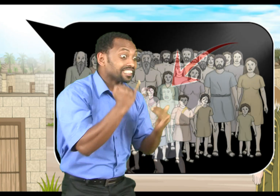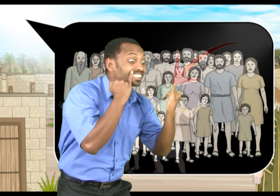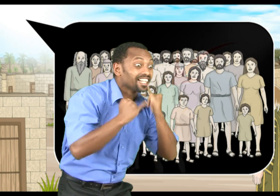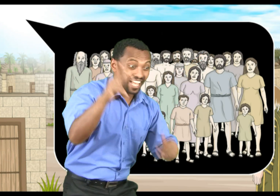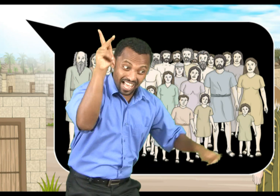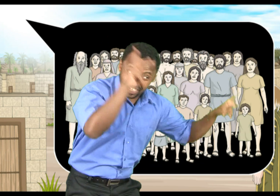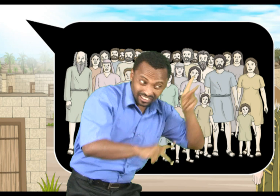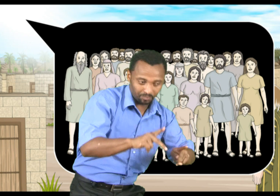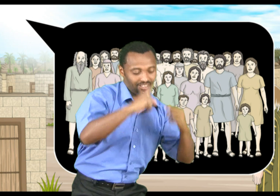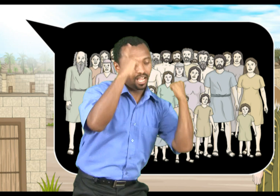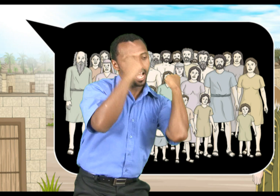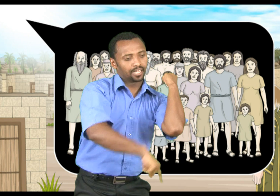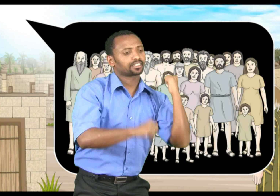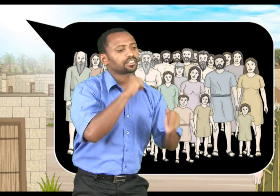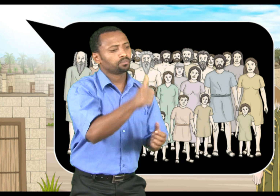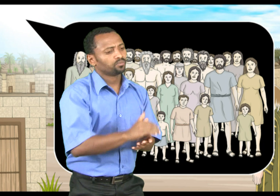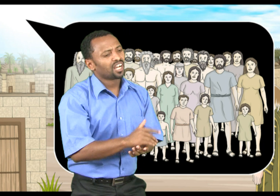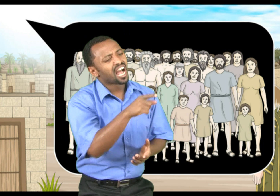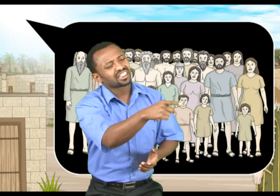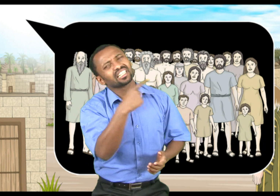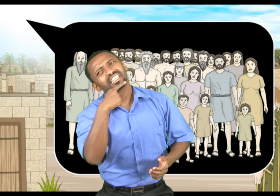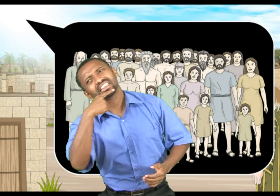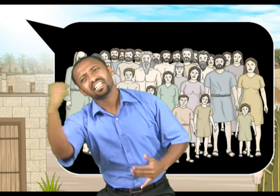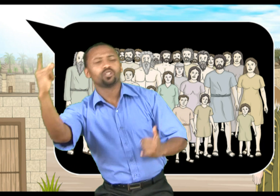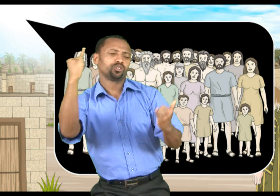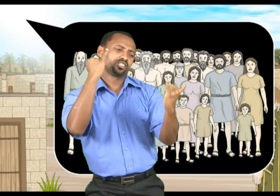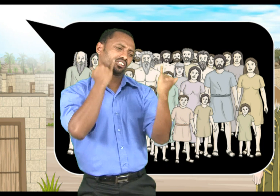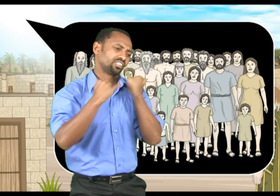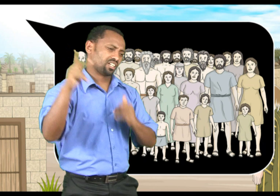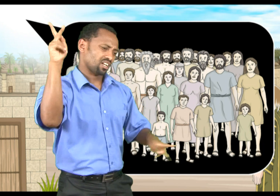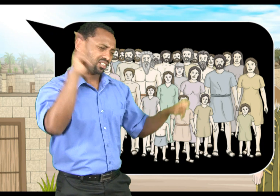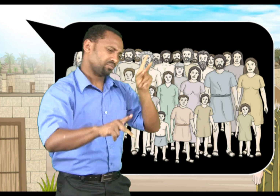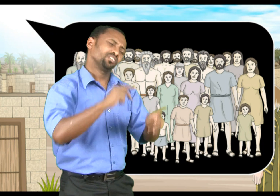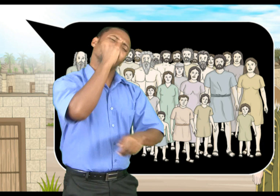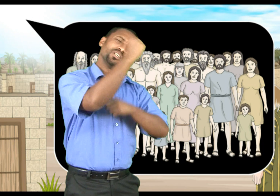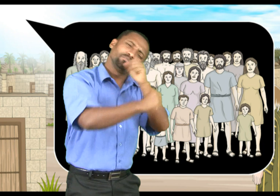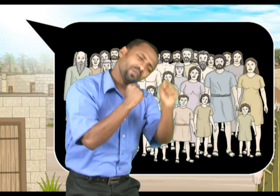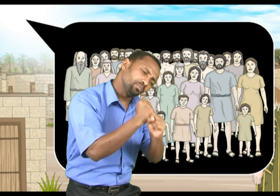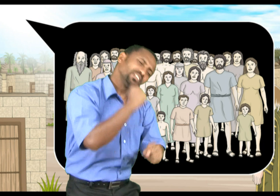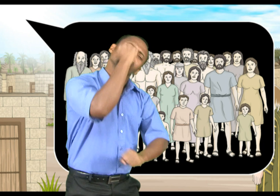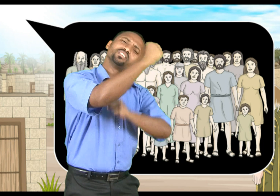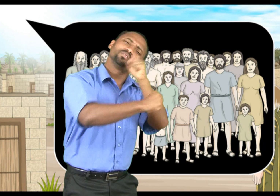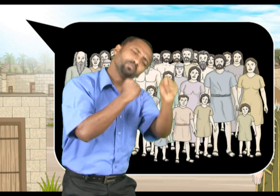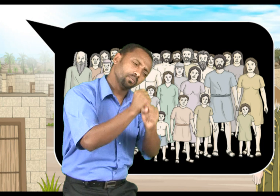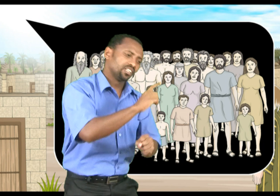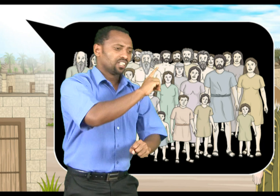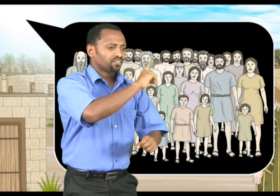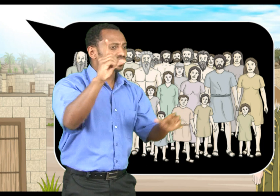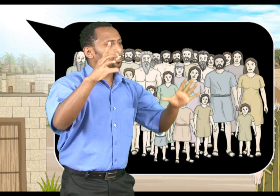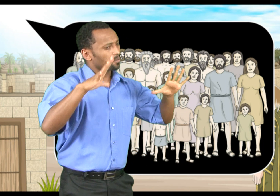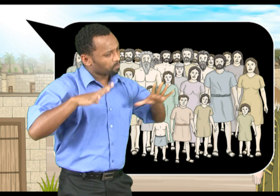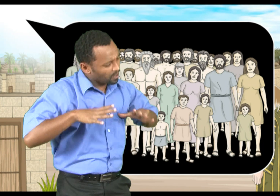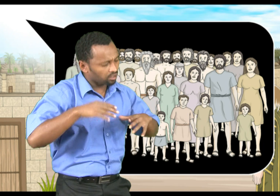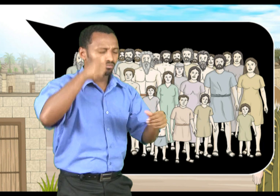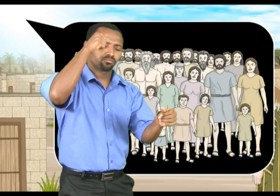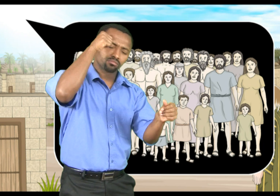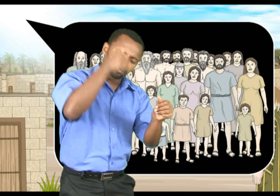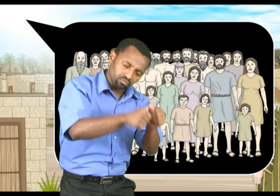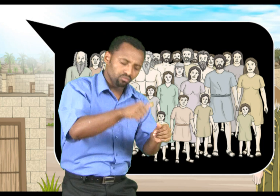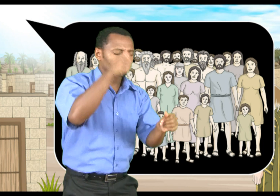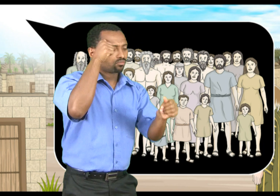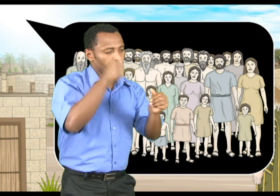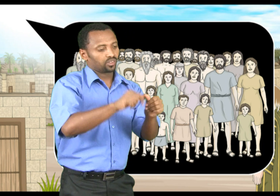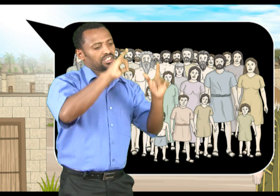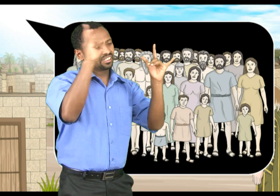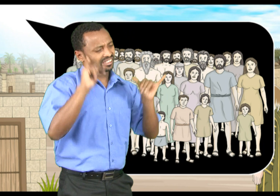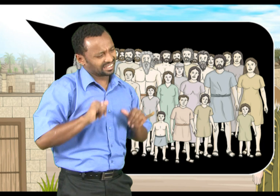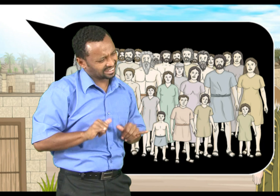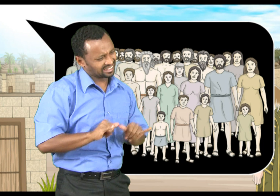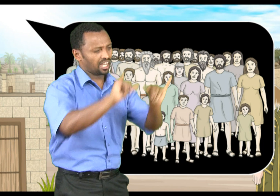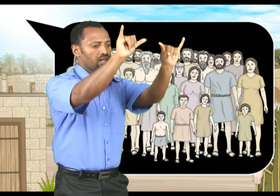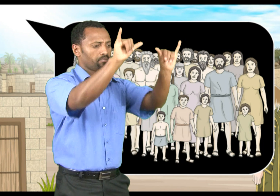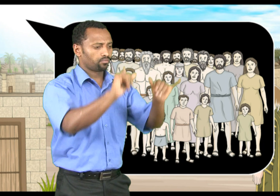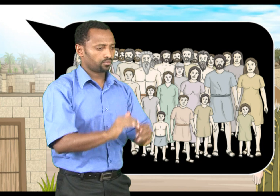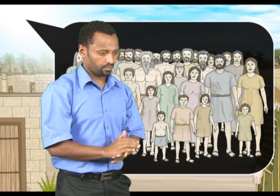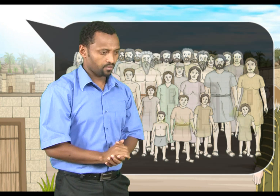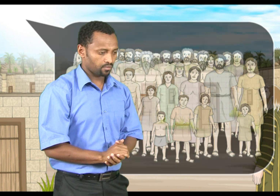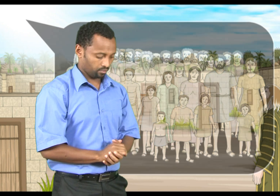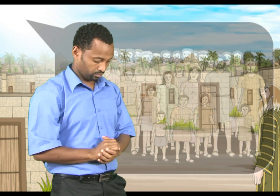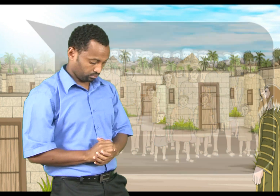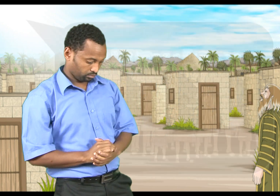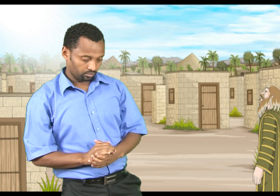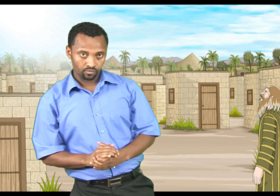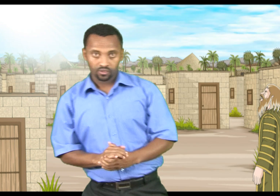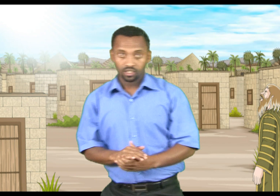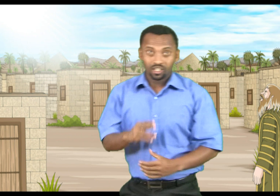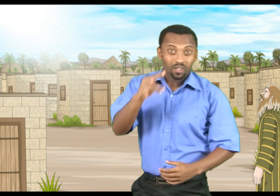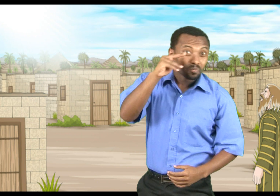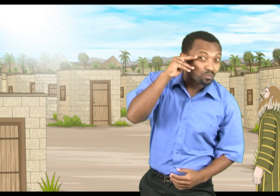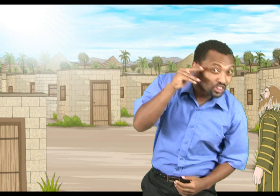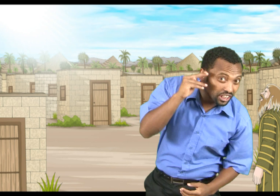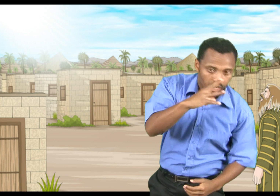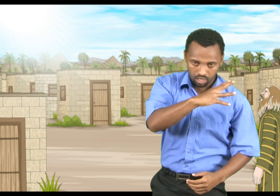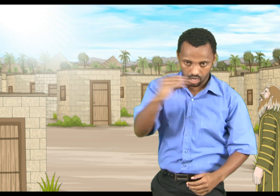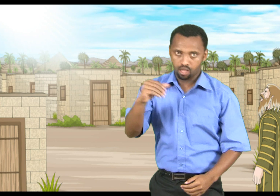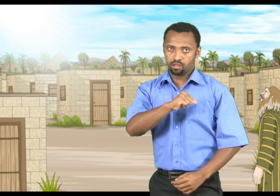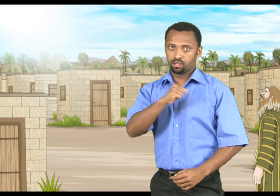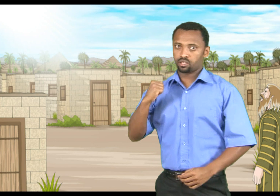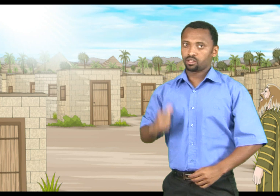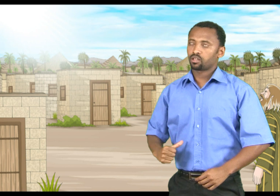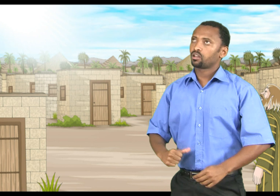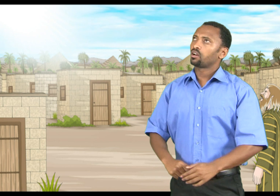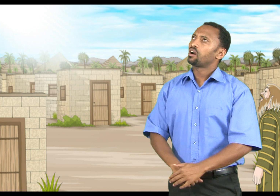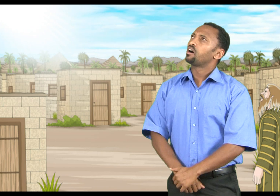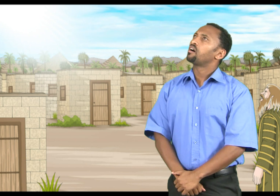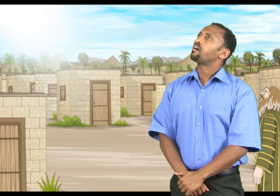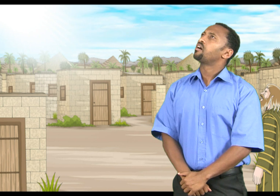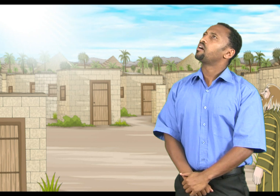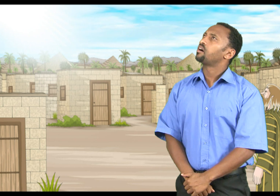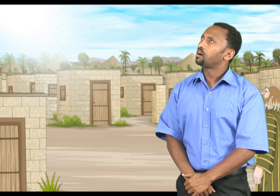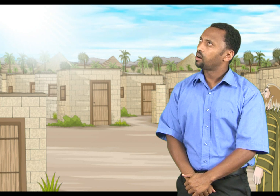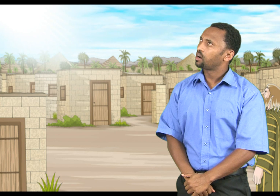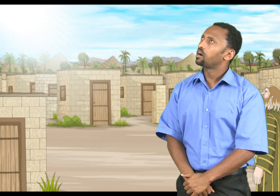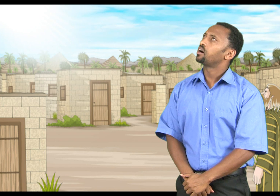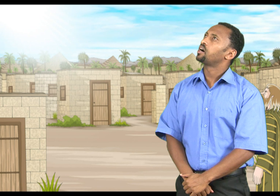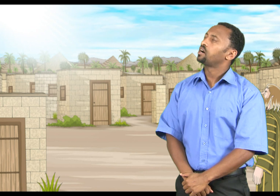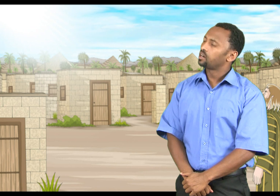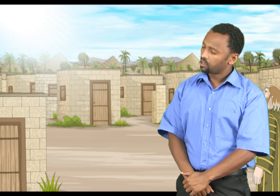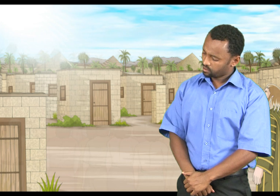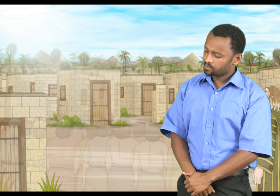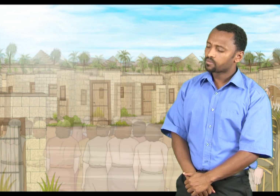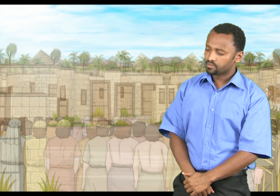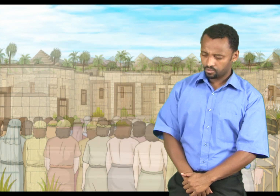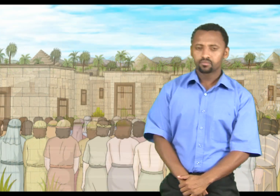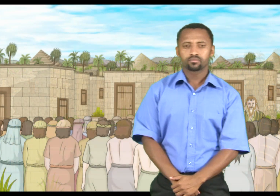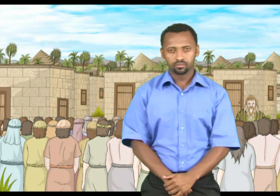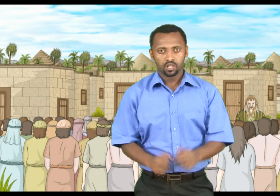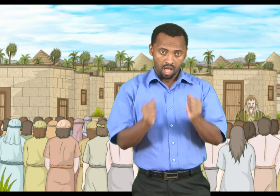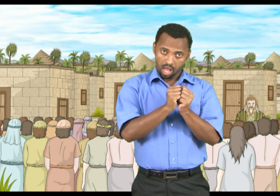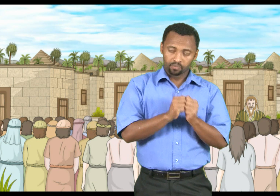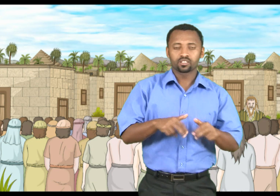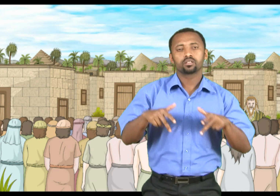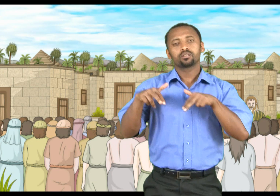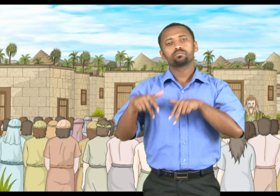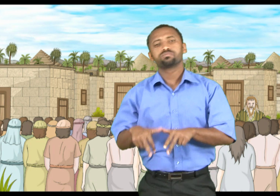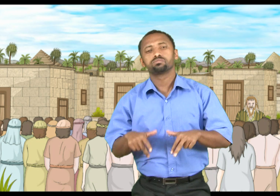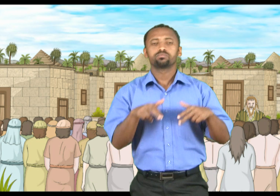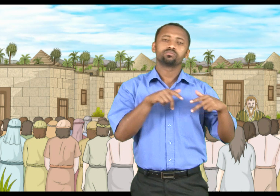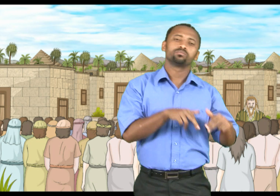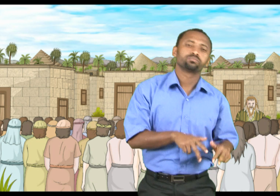And this day will be a memorial for you, and you are to celebrate it as a feast to the LORD, as a permanent statute for the generations to come.